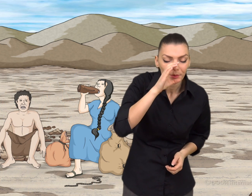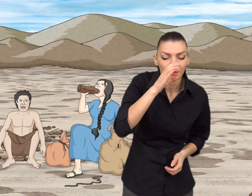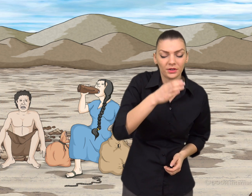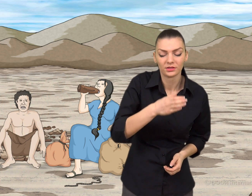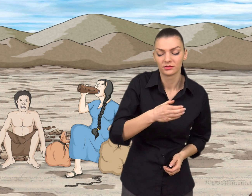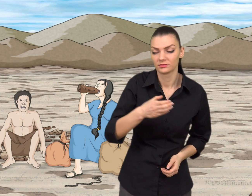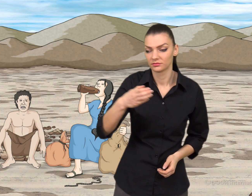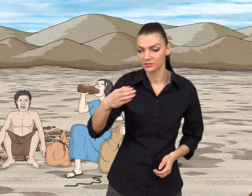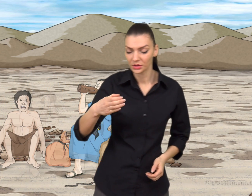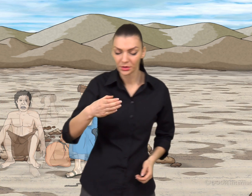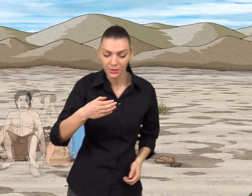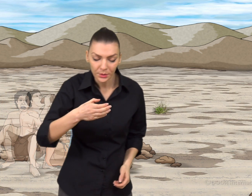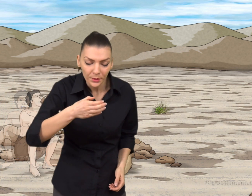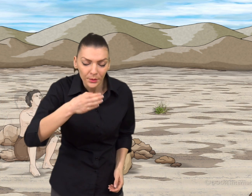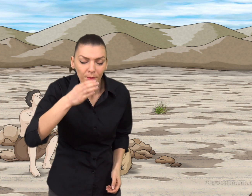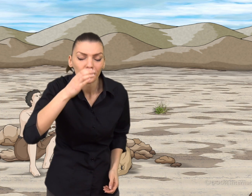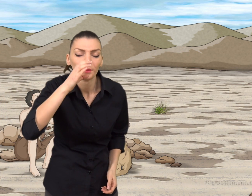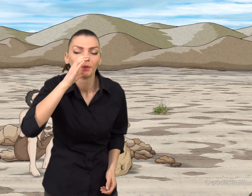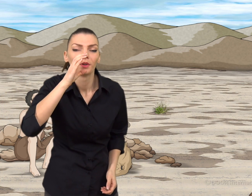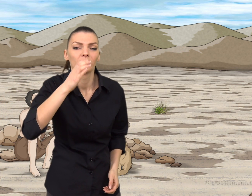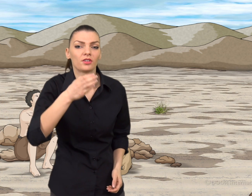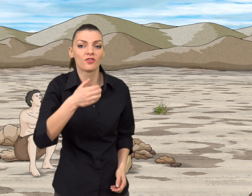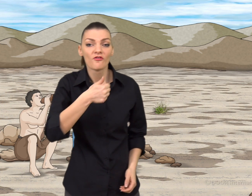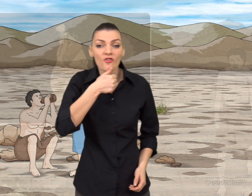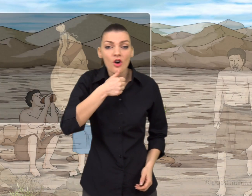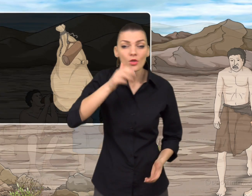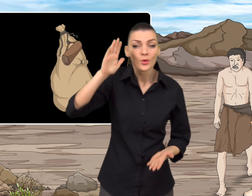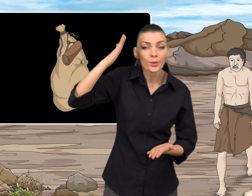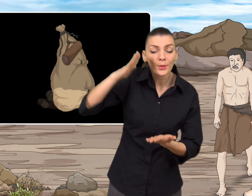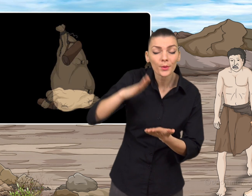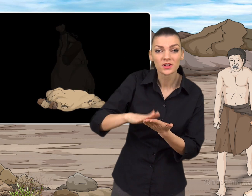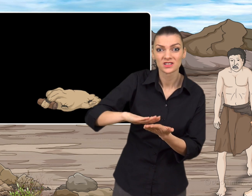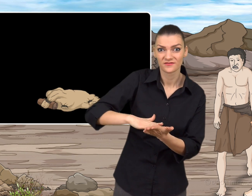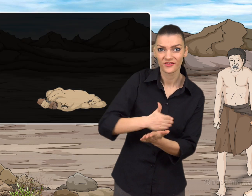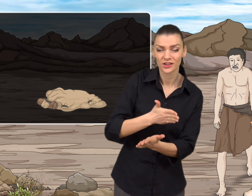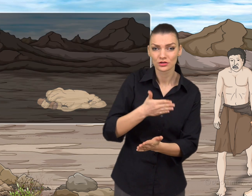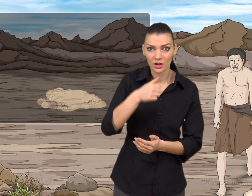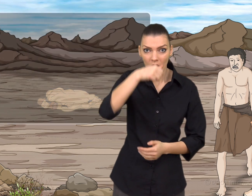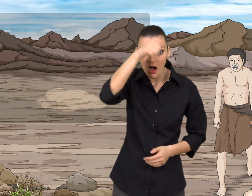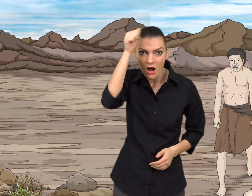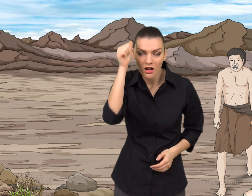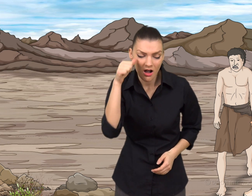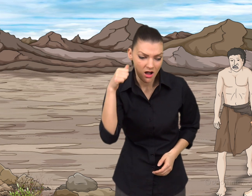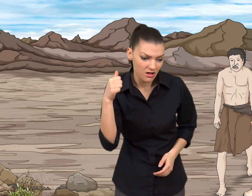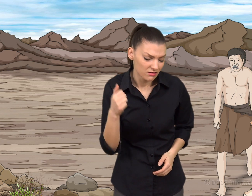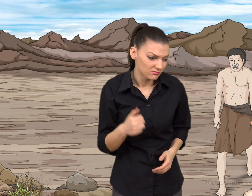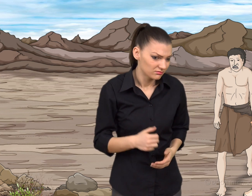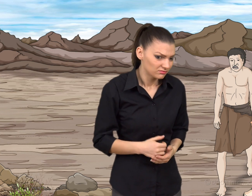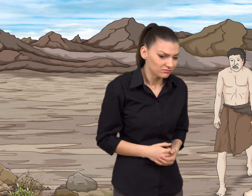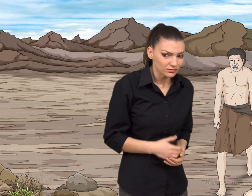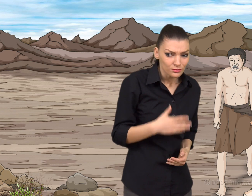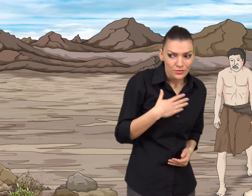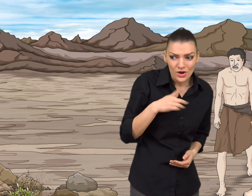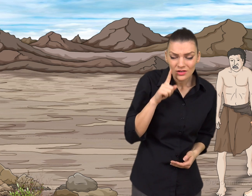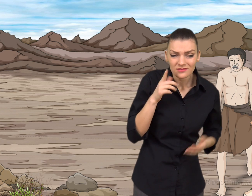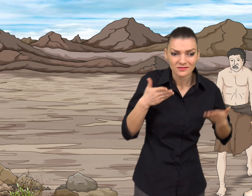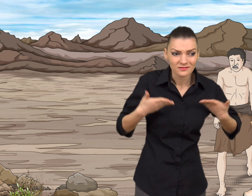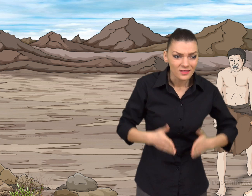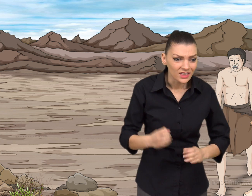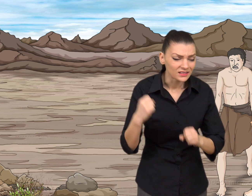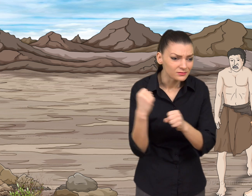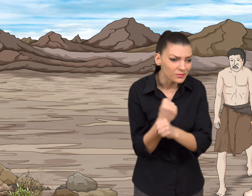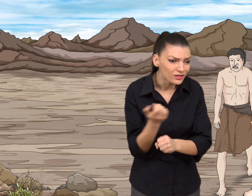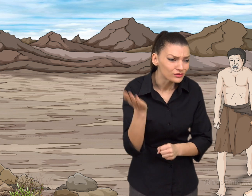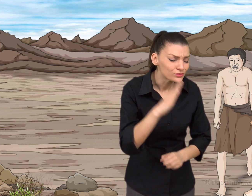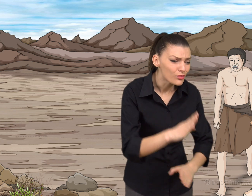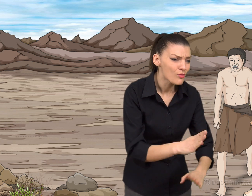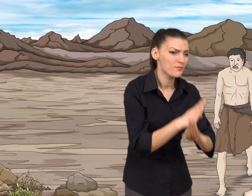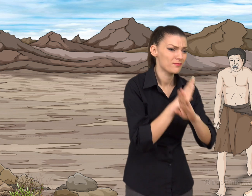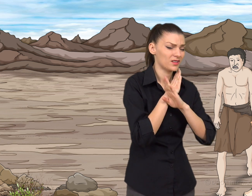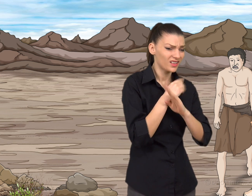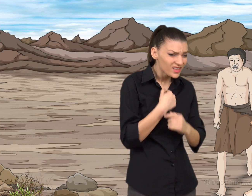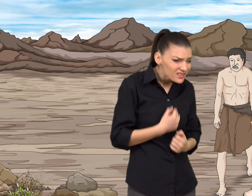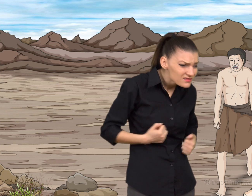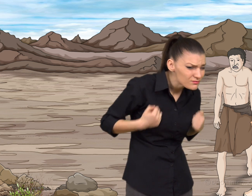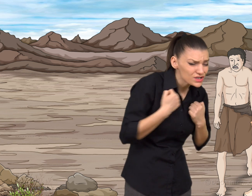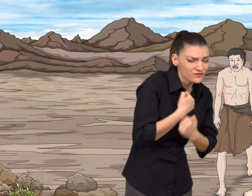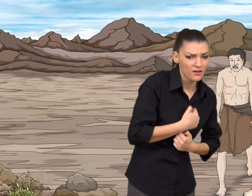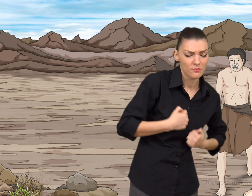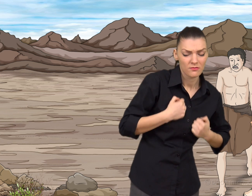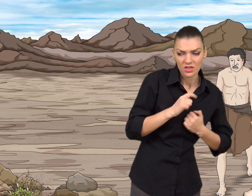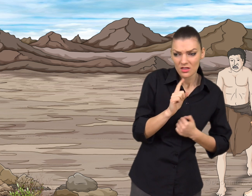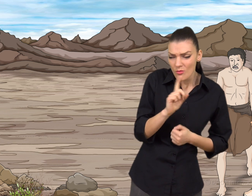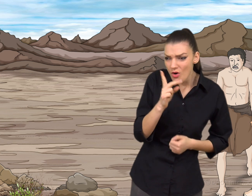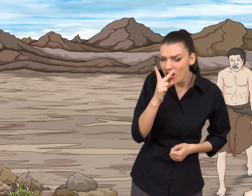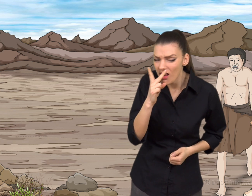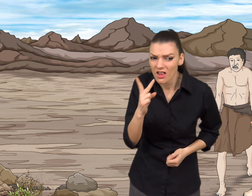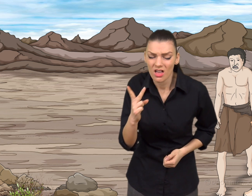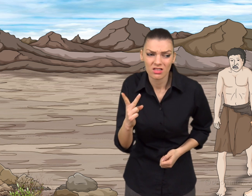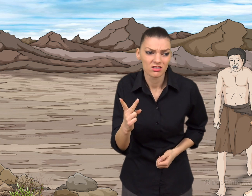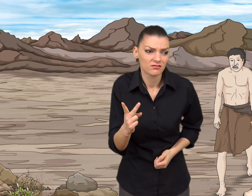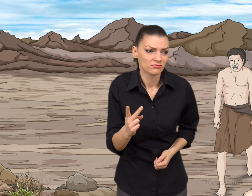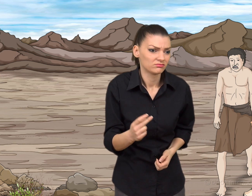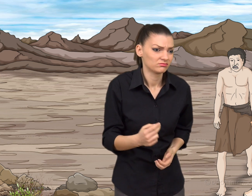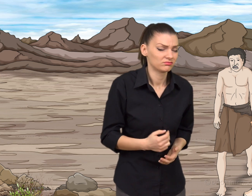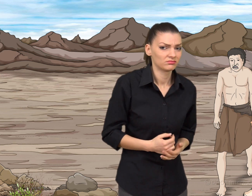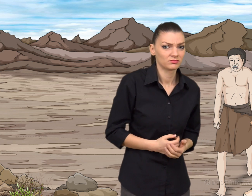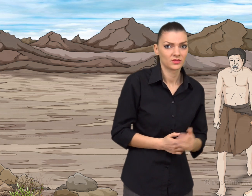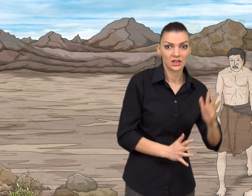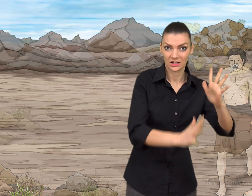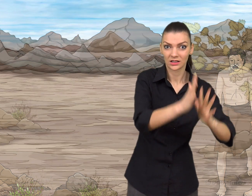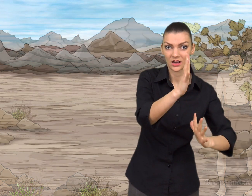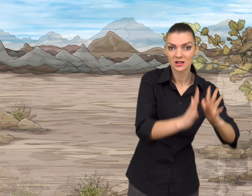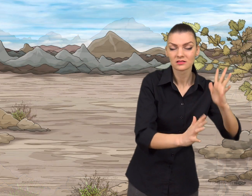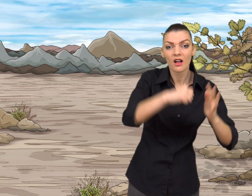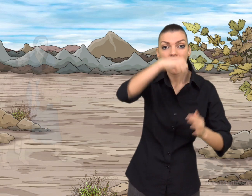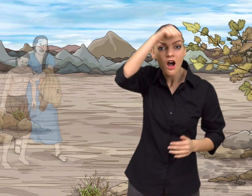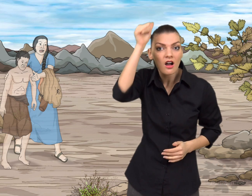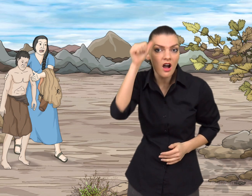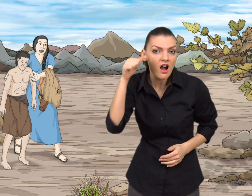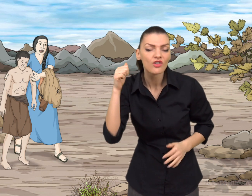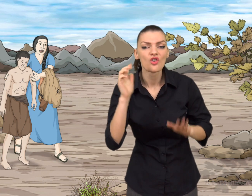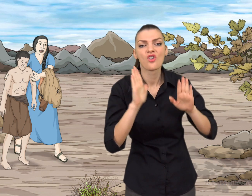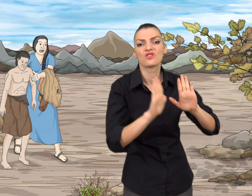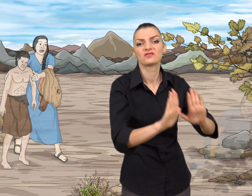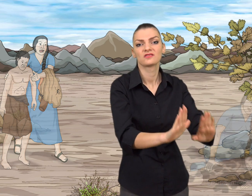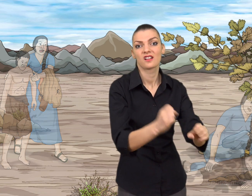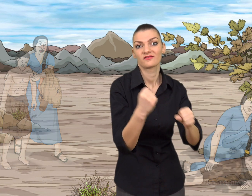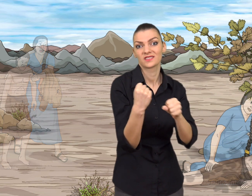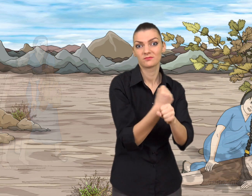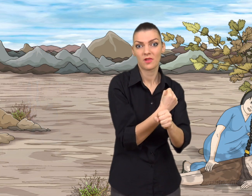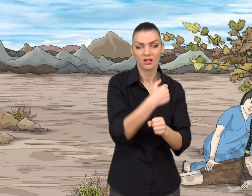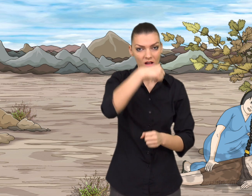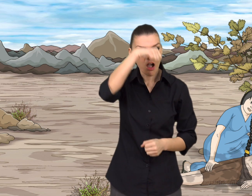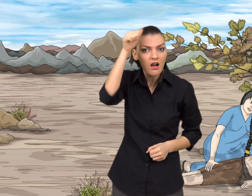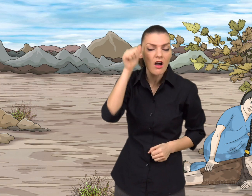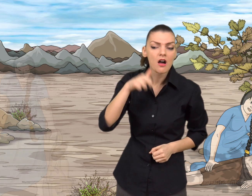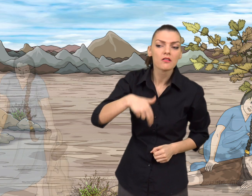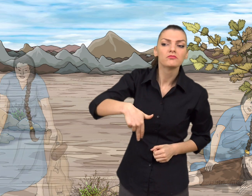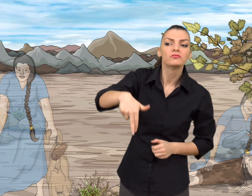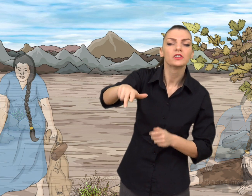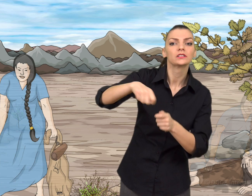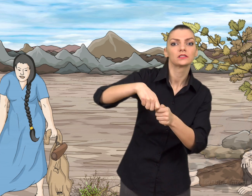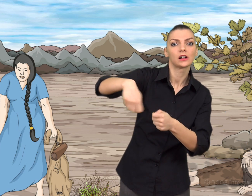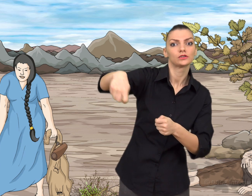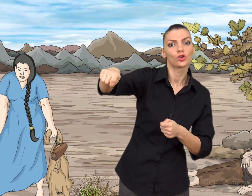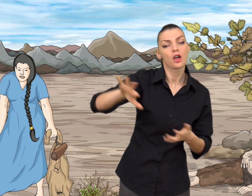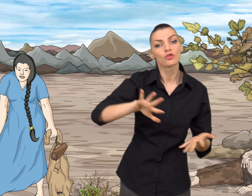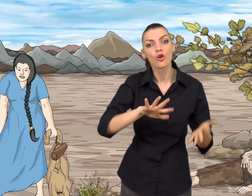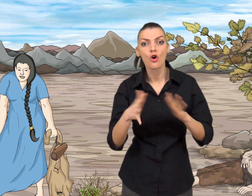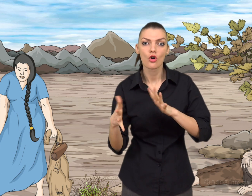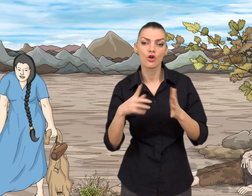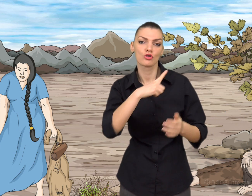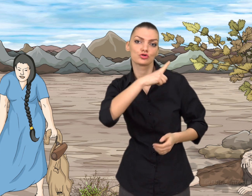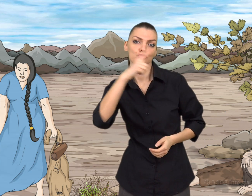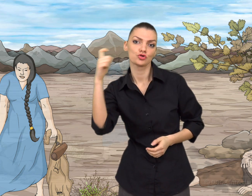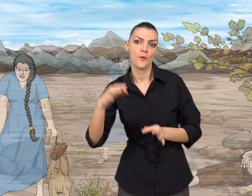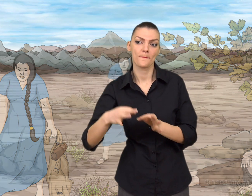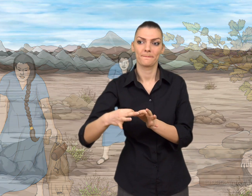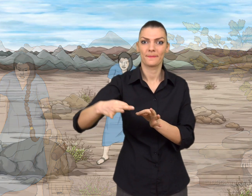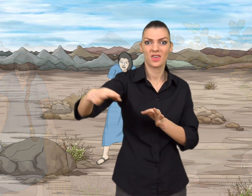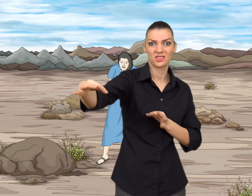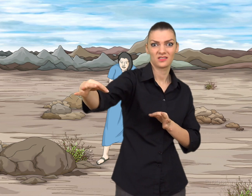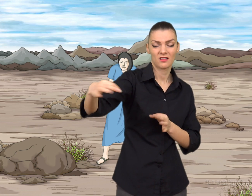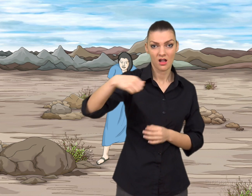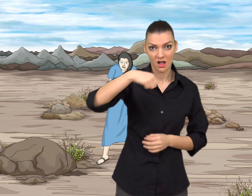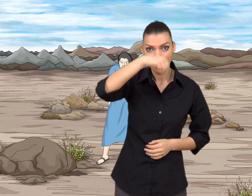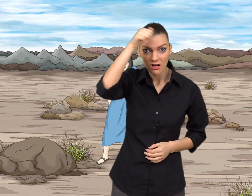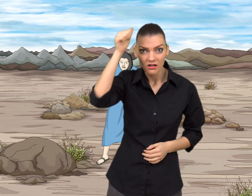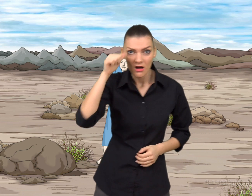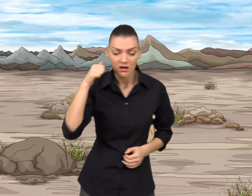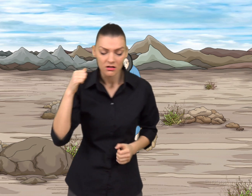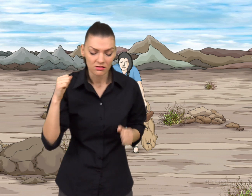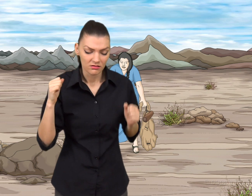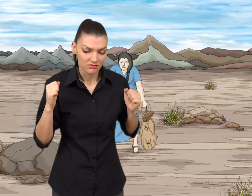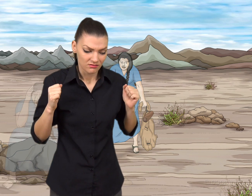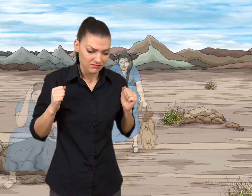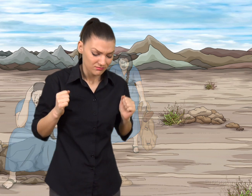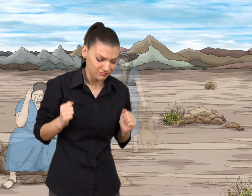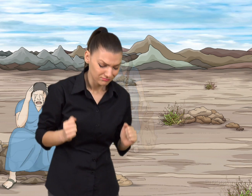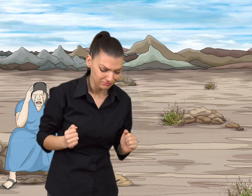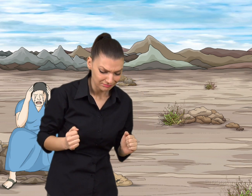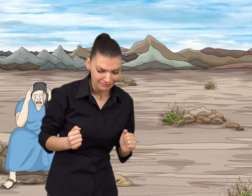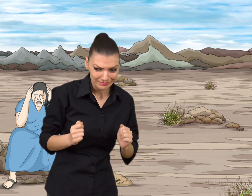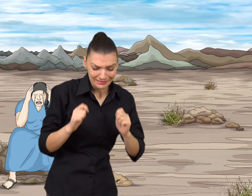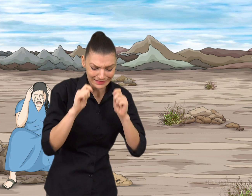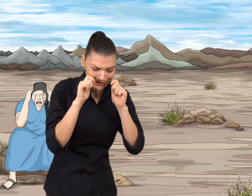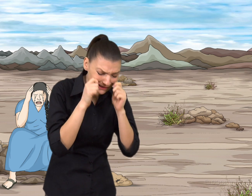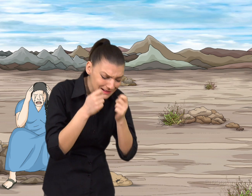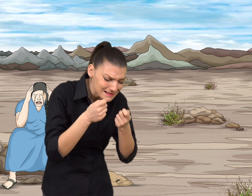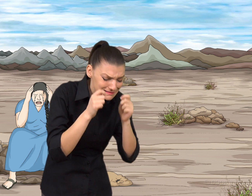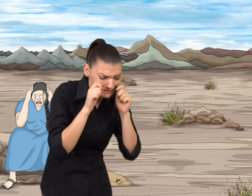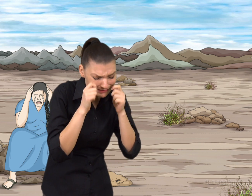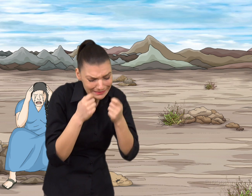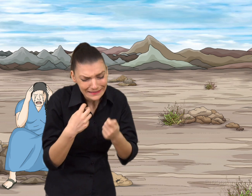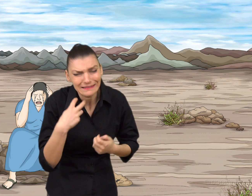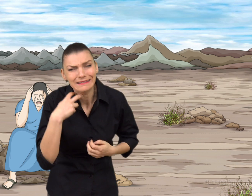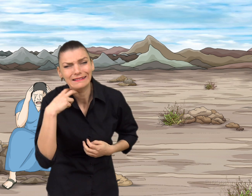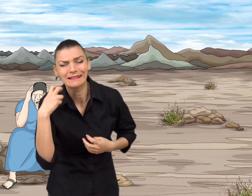Then she went off and sat down nearby, about a bowshot away, for she said, “I cannot bear to watch the boy die!”